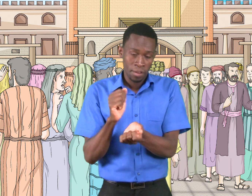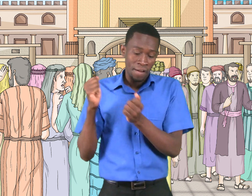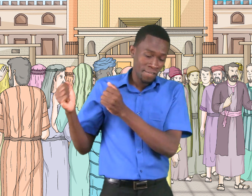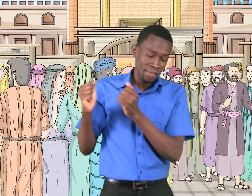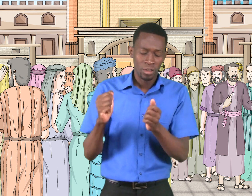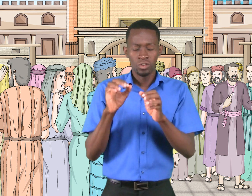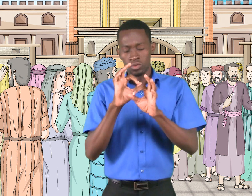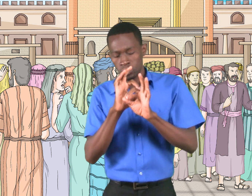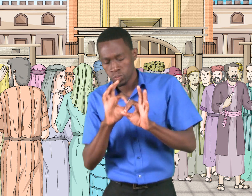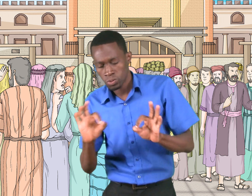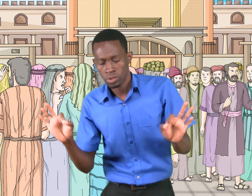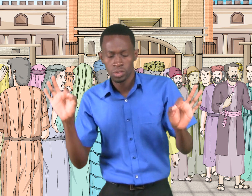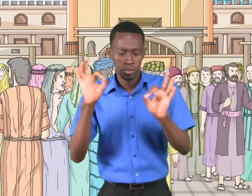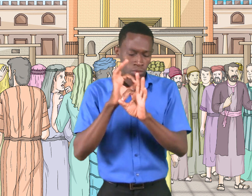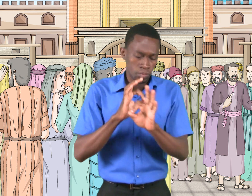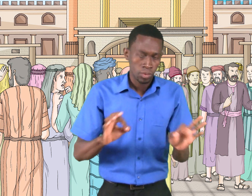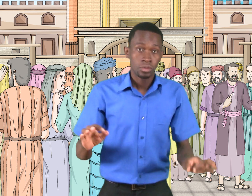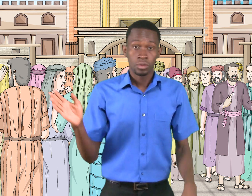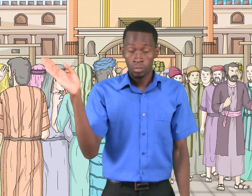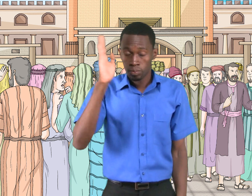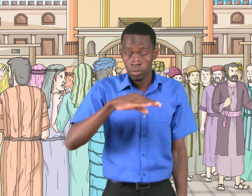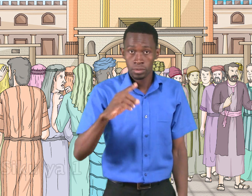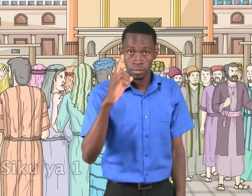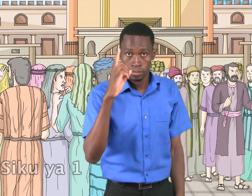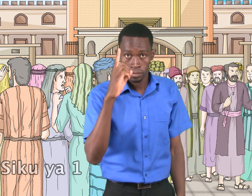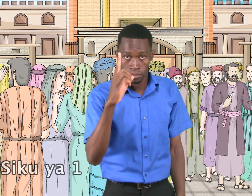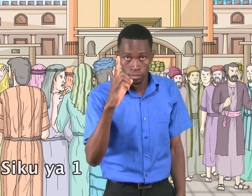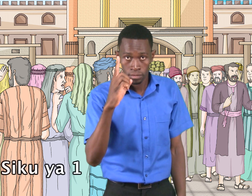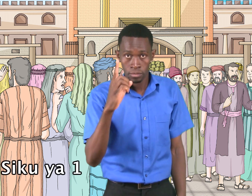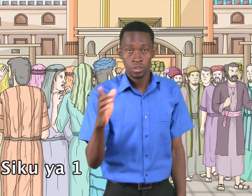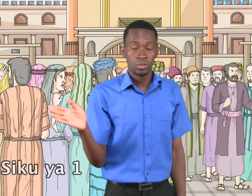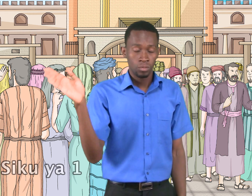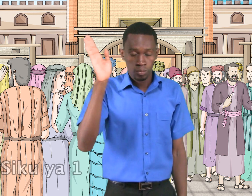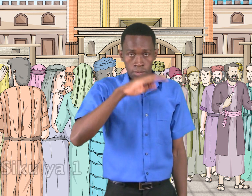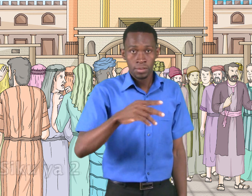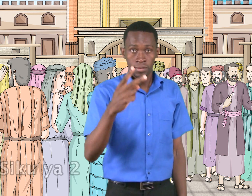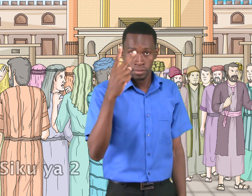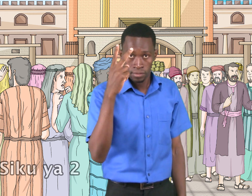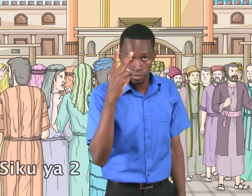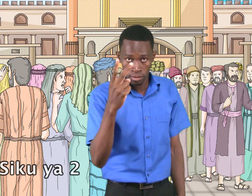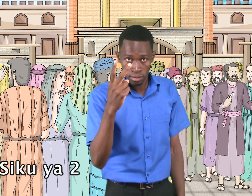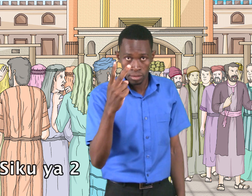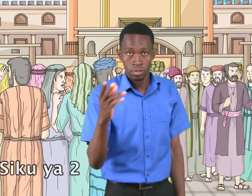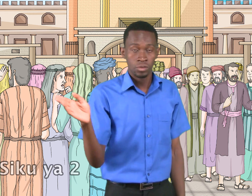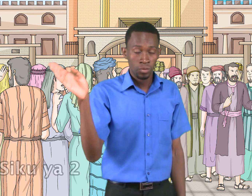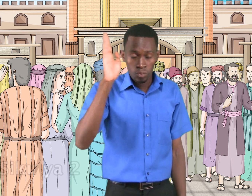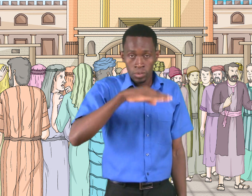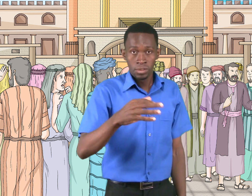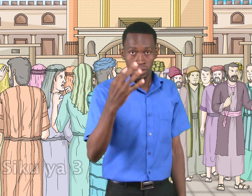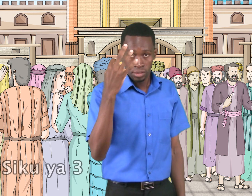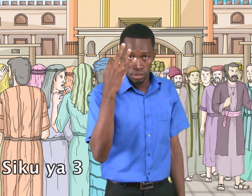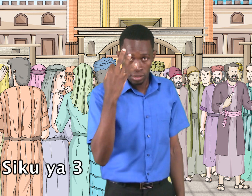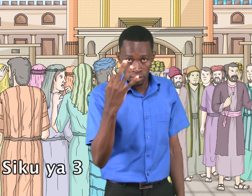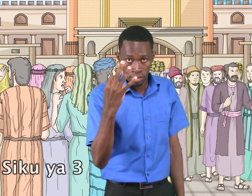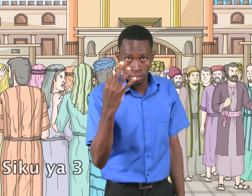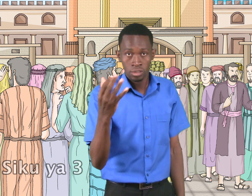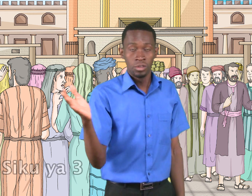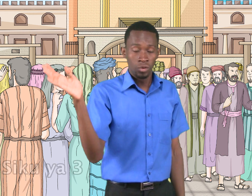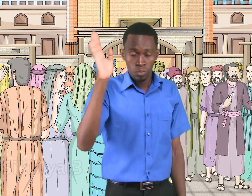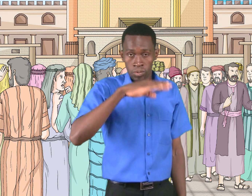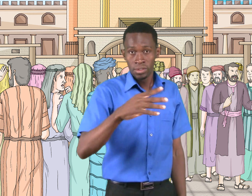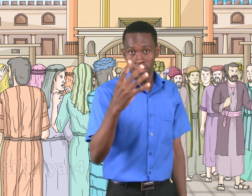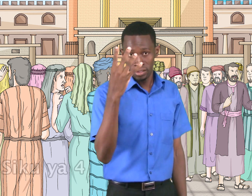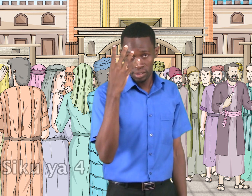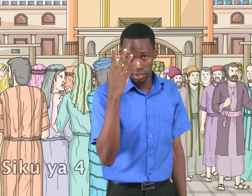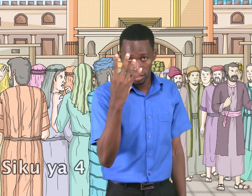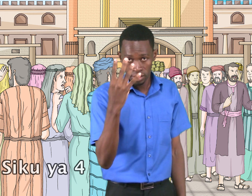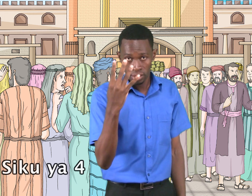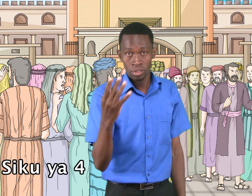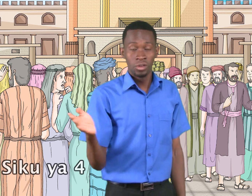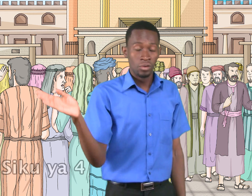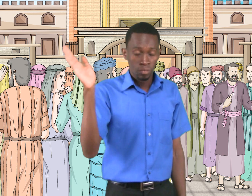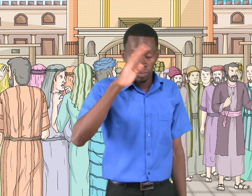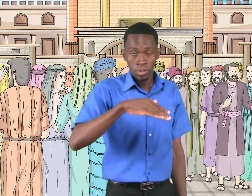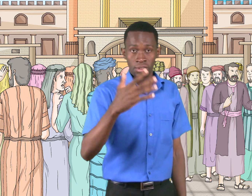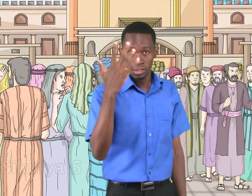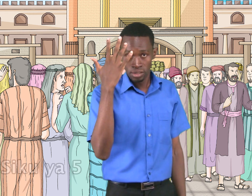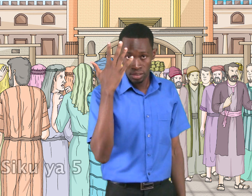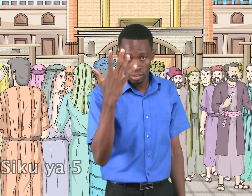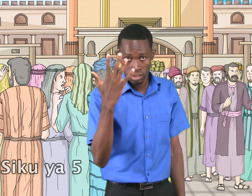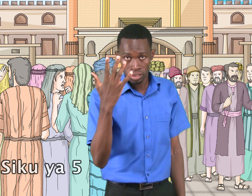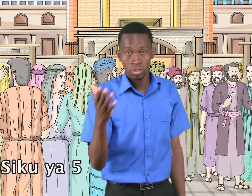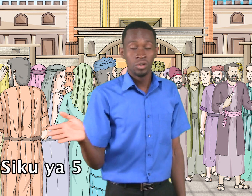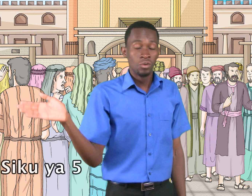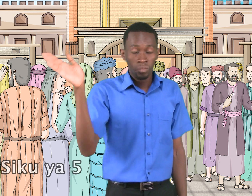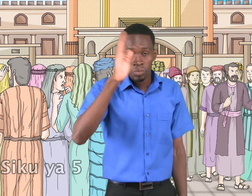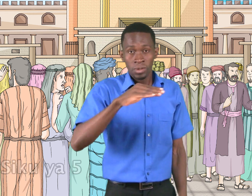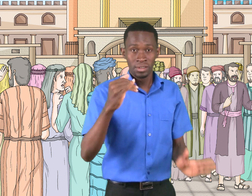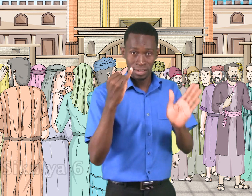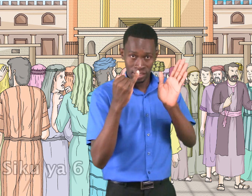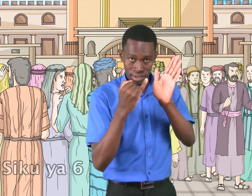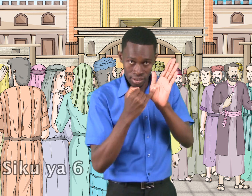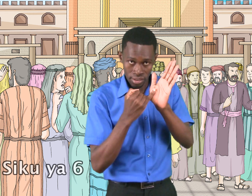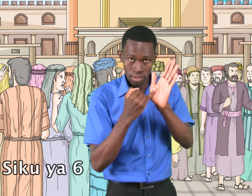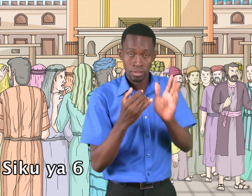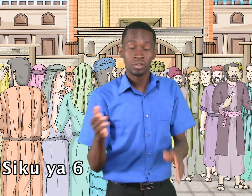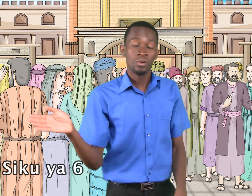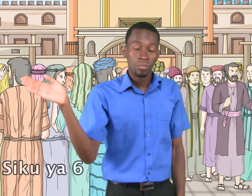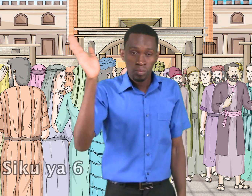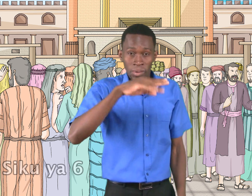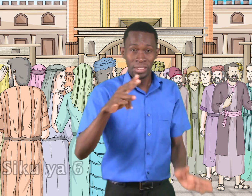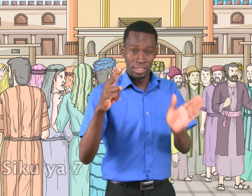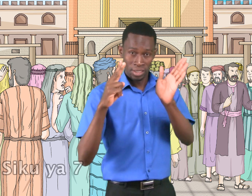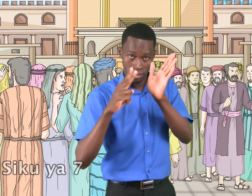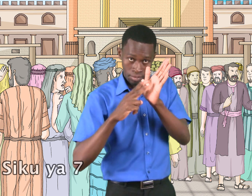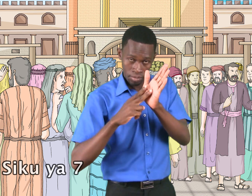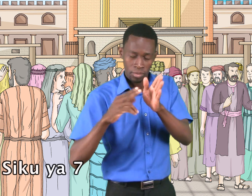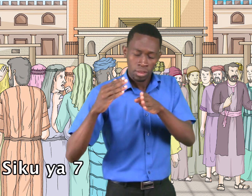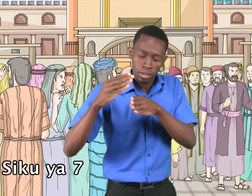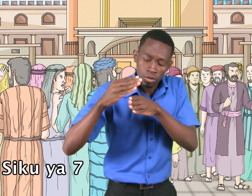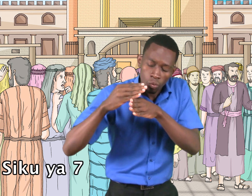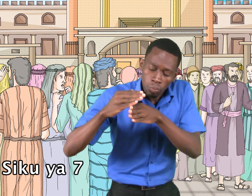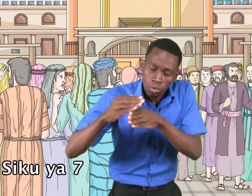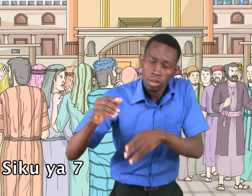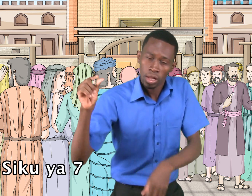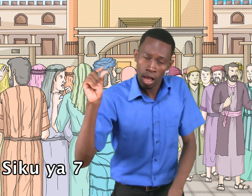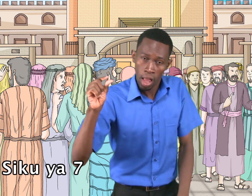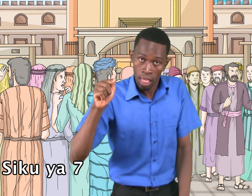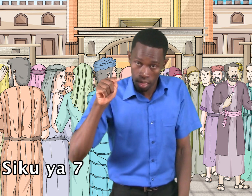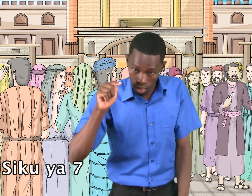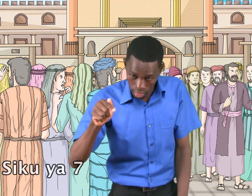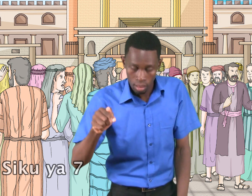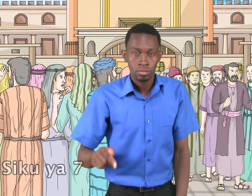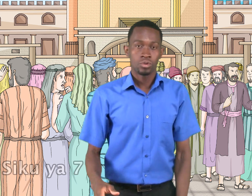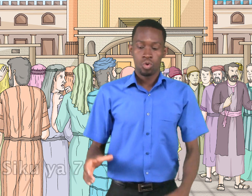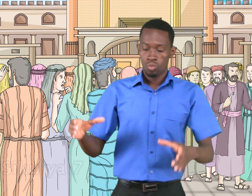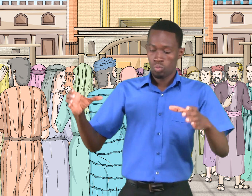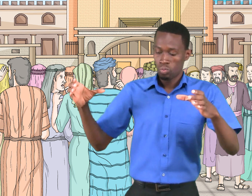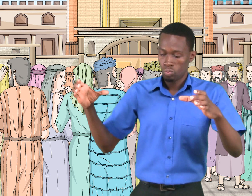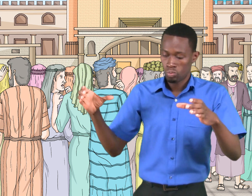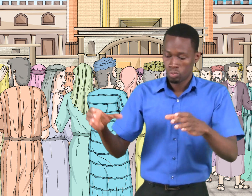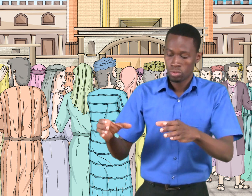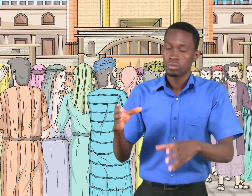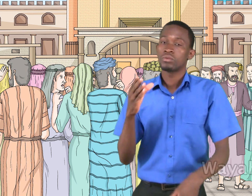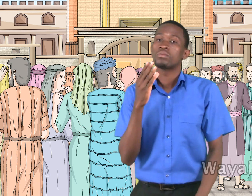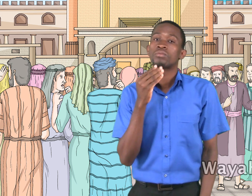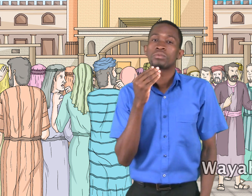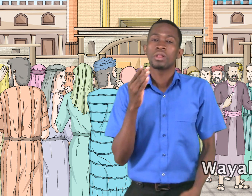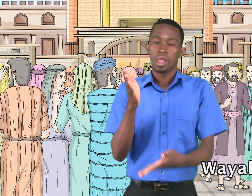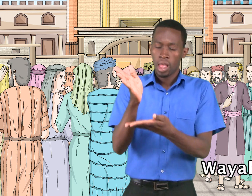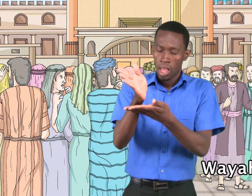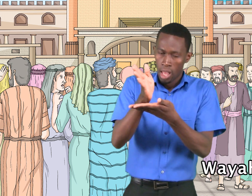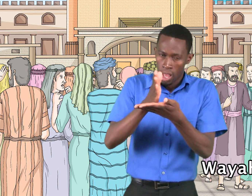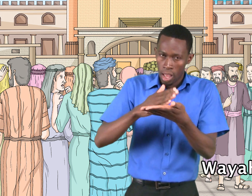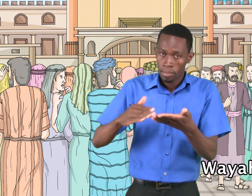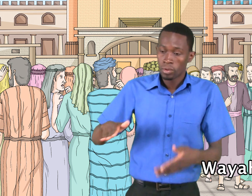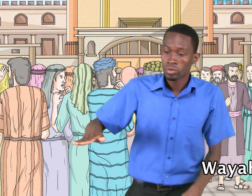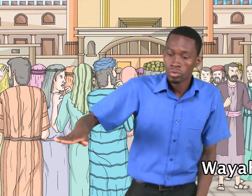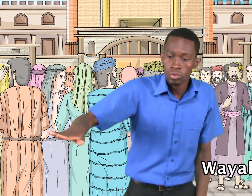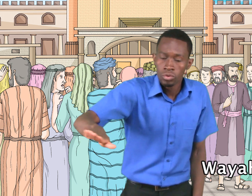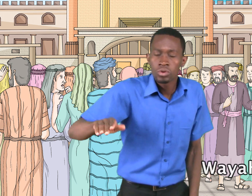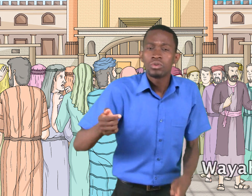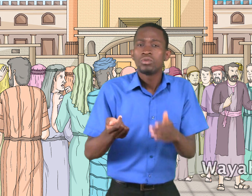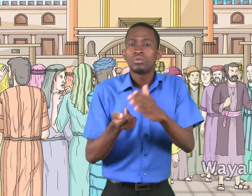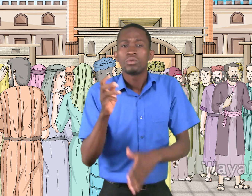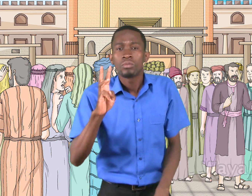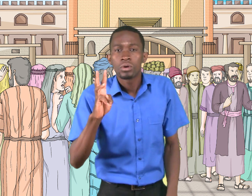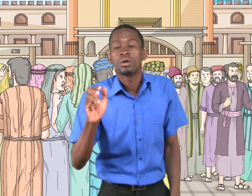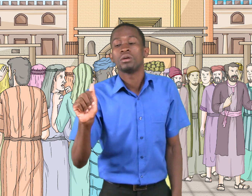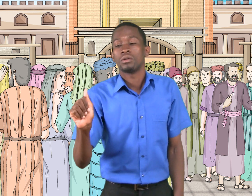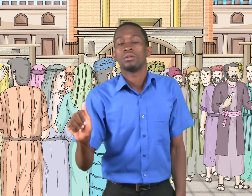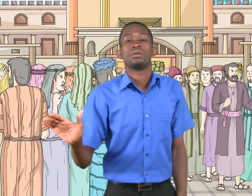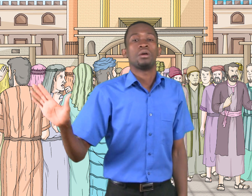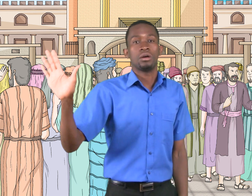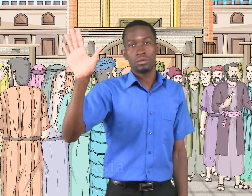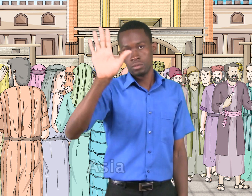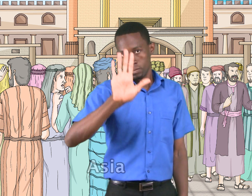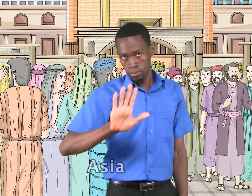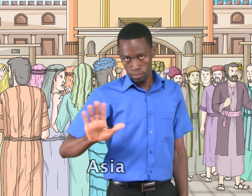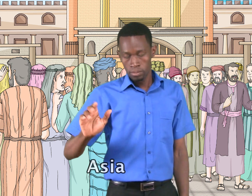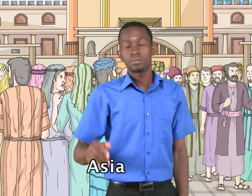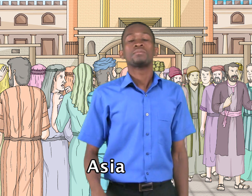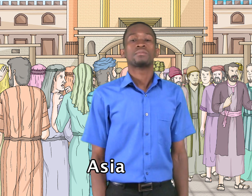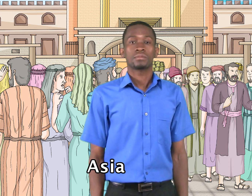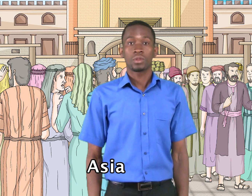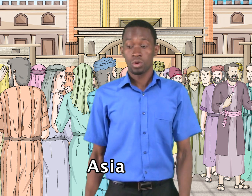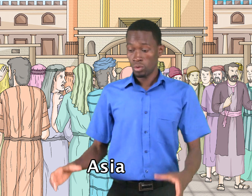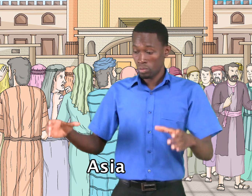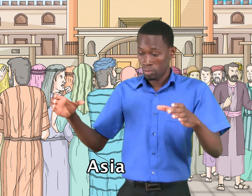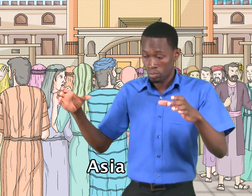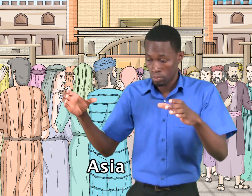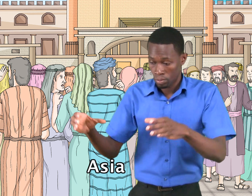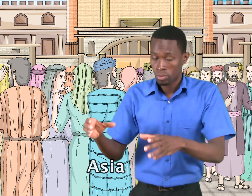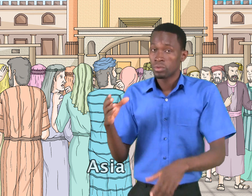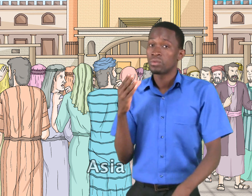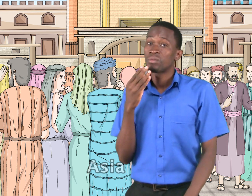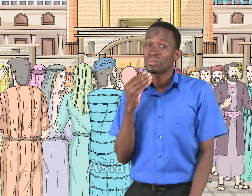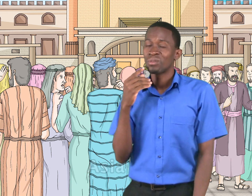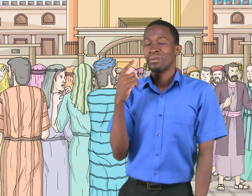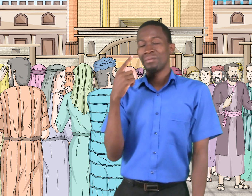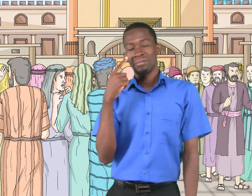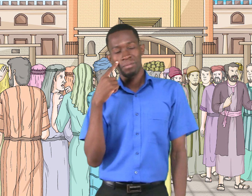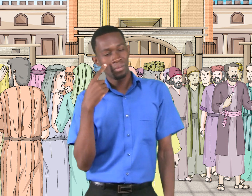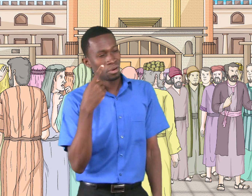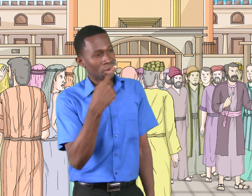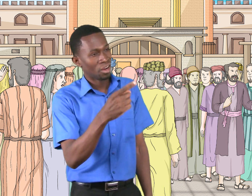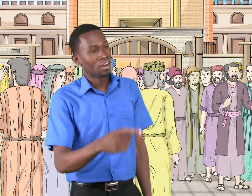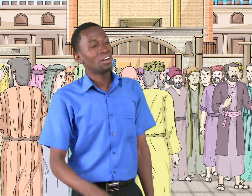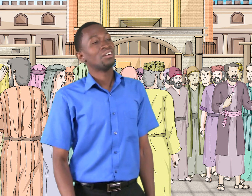When the seven days were almost over, some Jews from the province of Asia saw Paul at the temple.